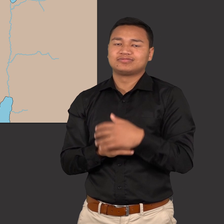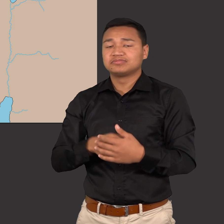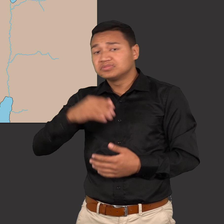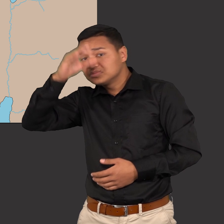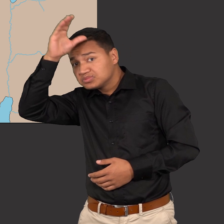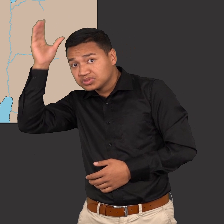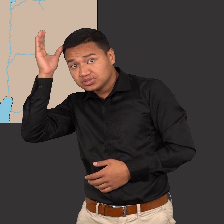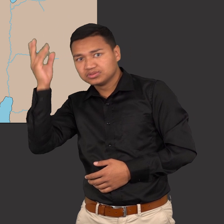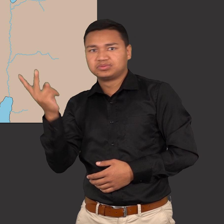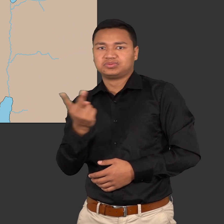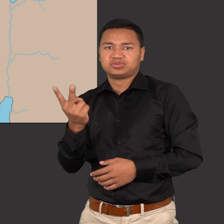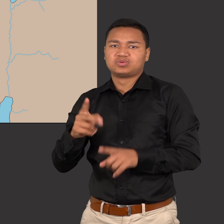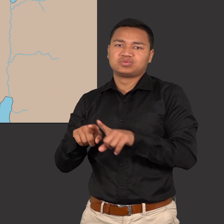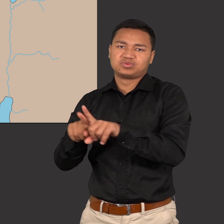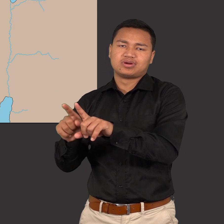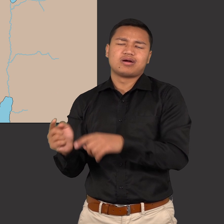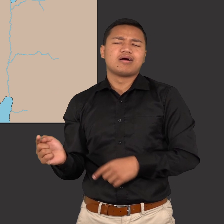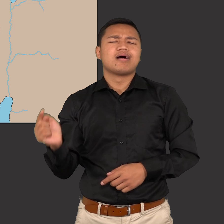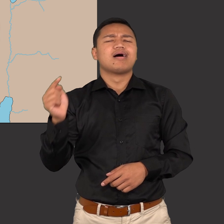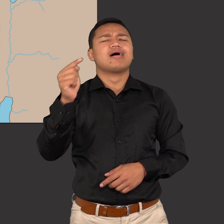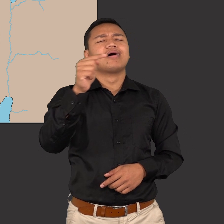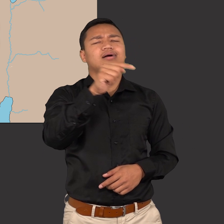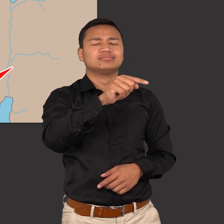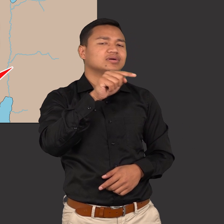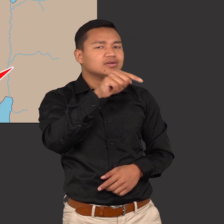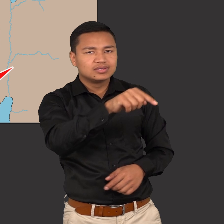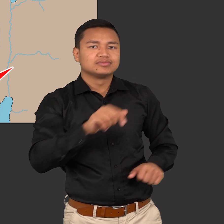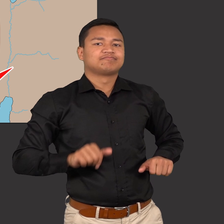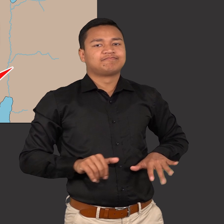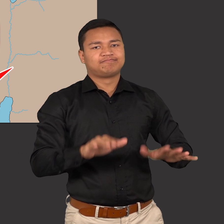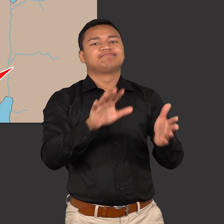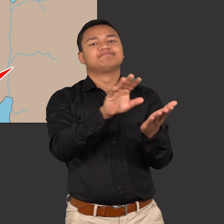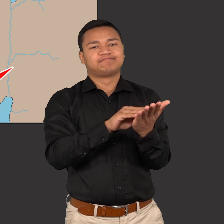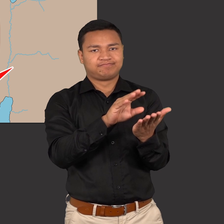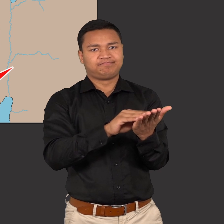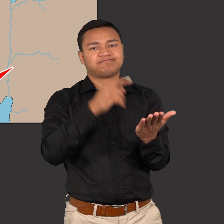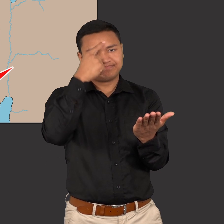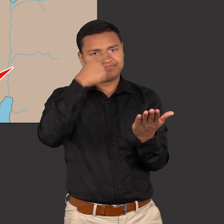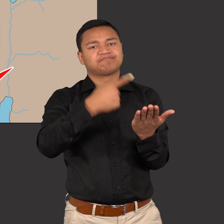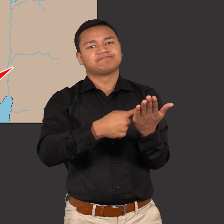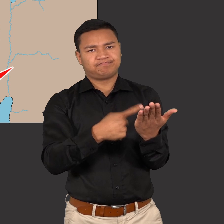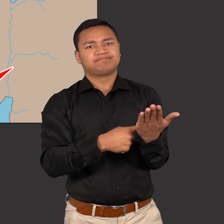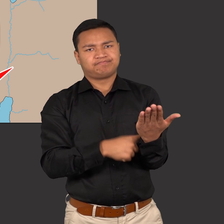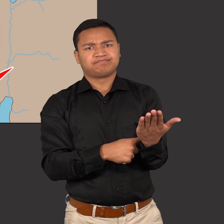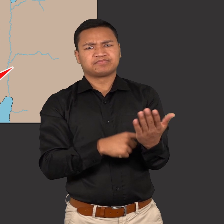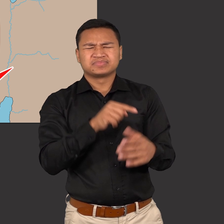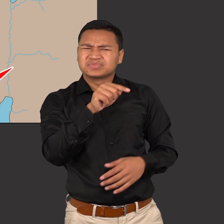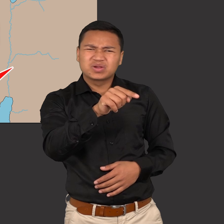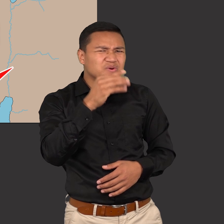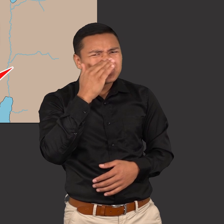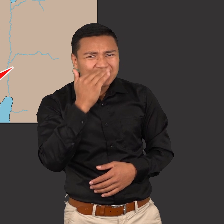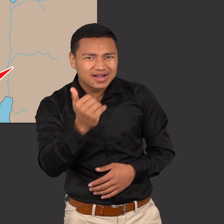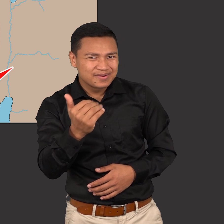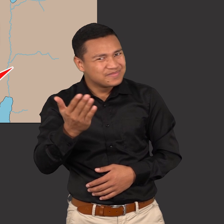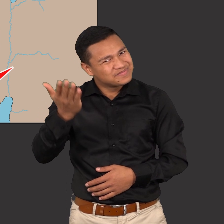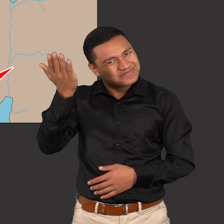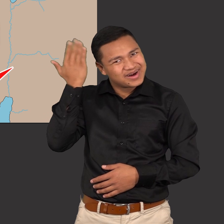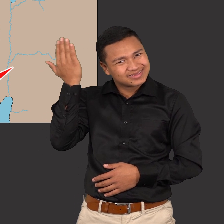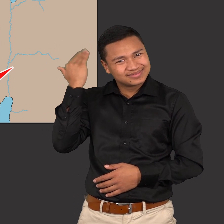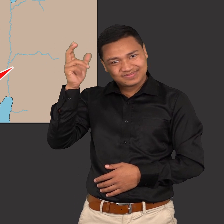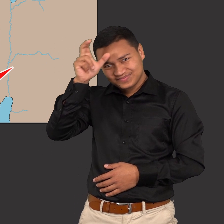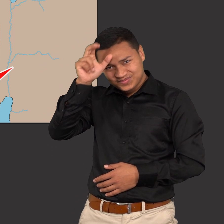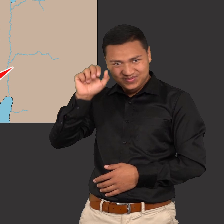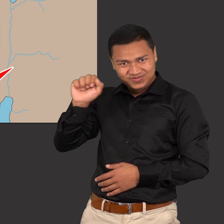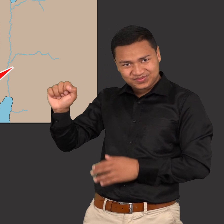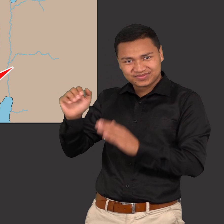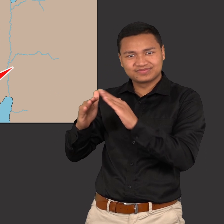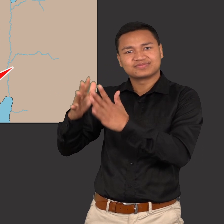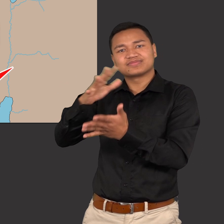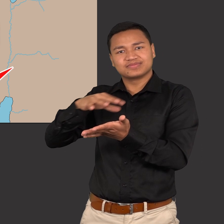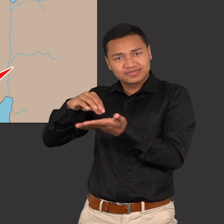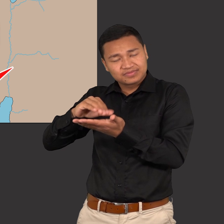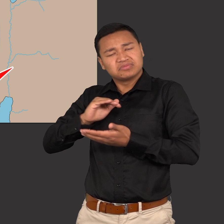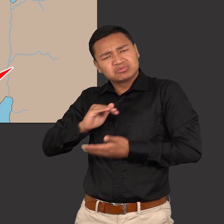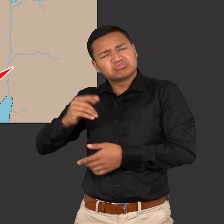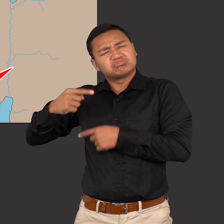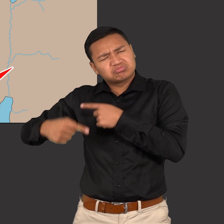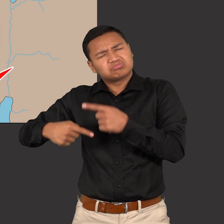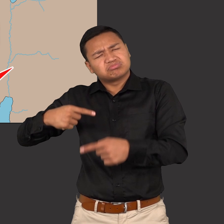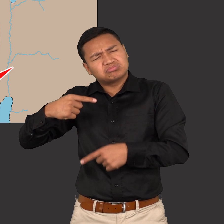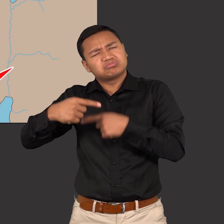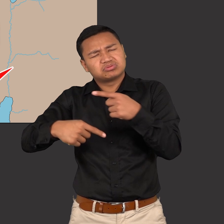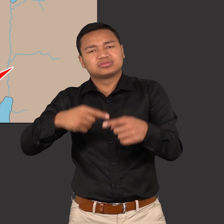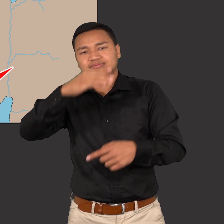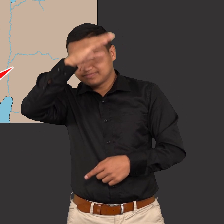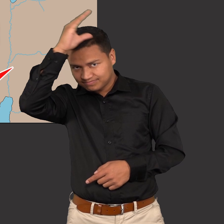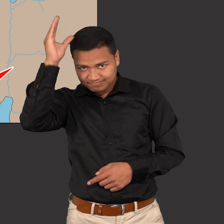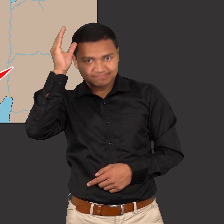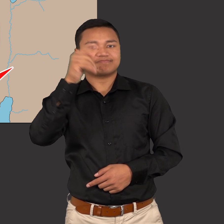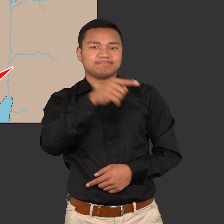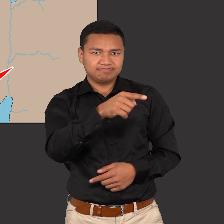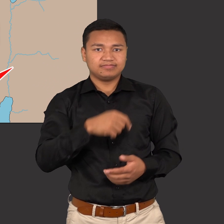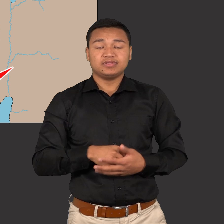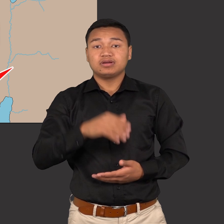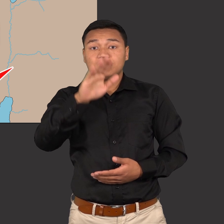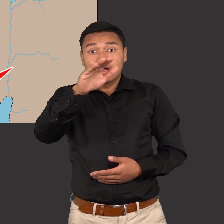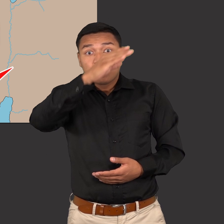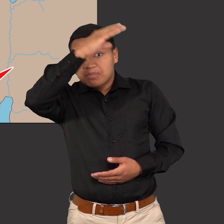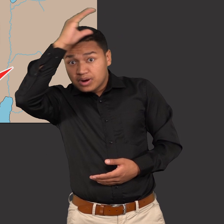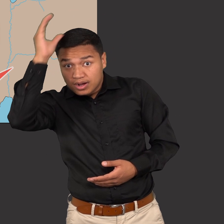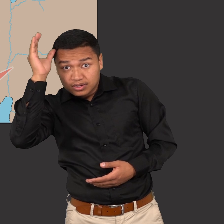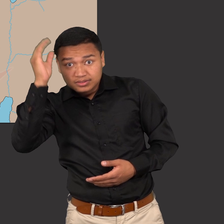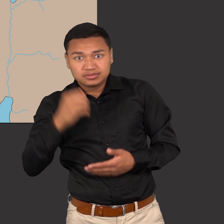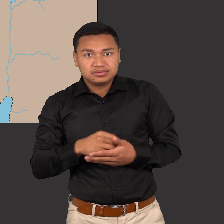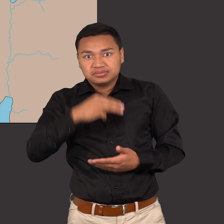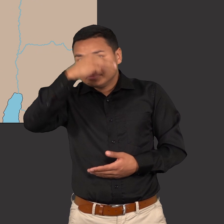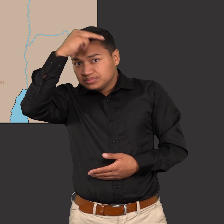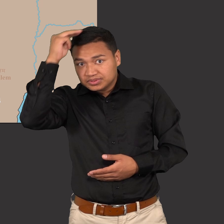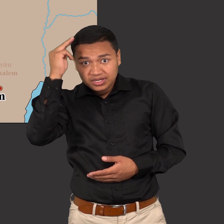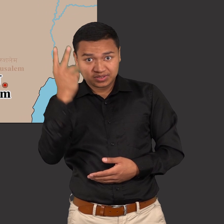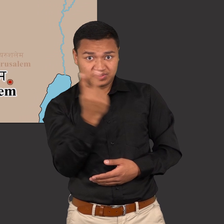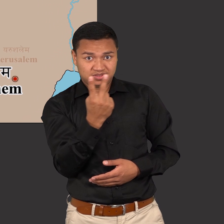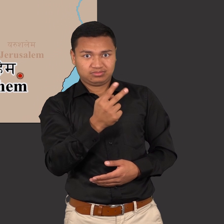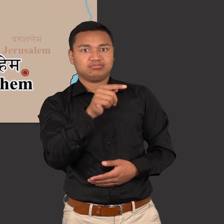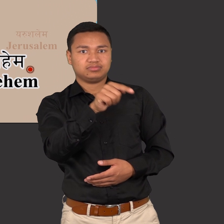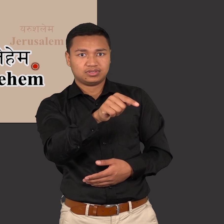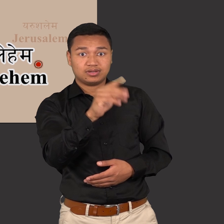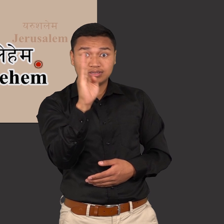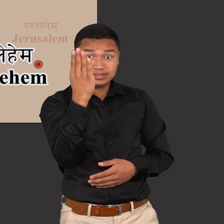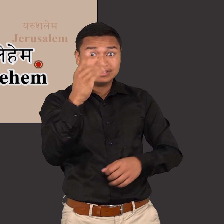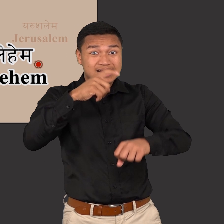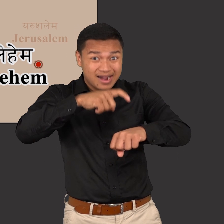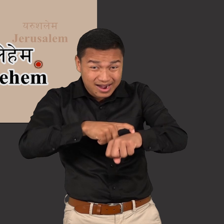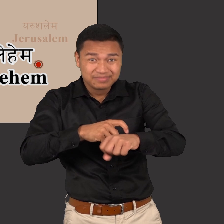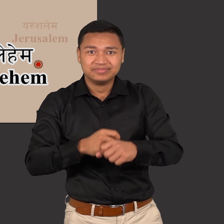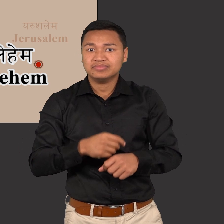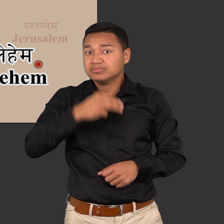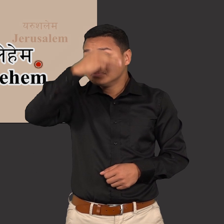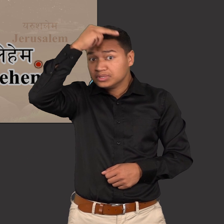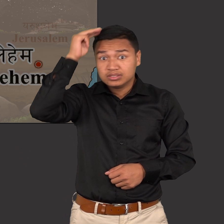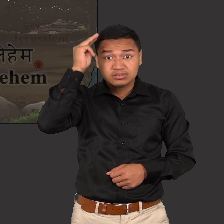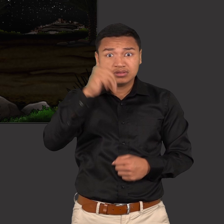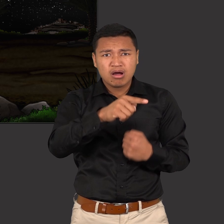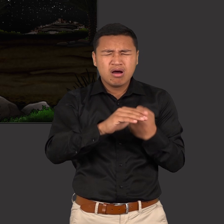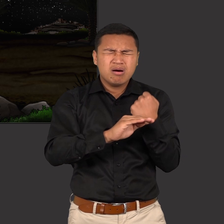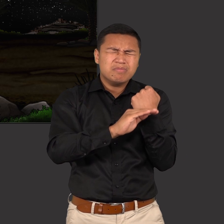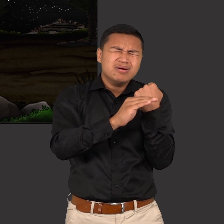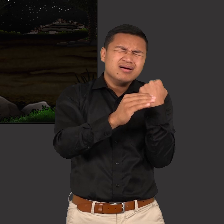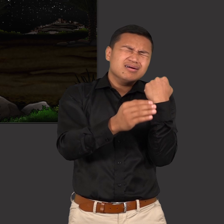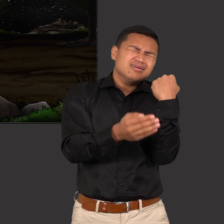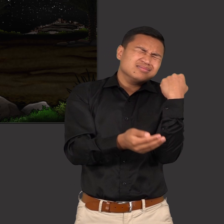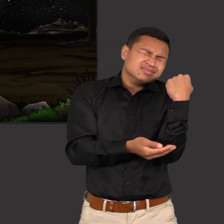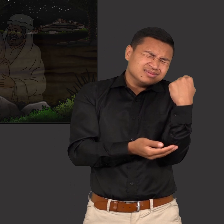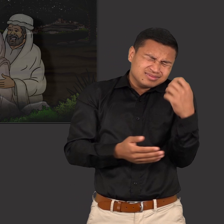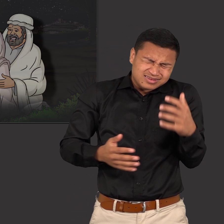He went there to register with Mary, who was pledged to him in marriage and was expecting a child.